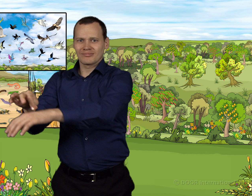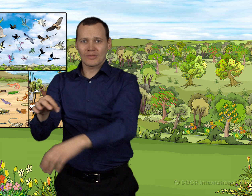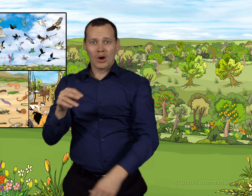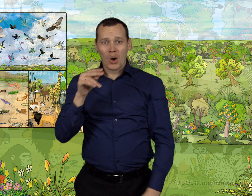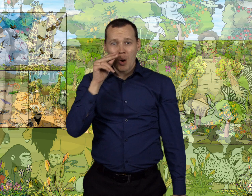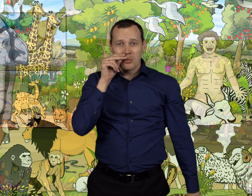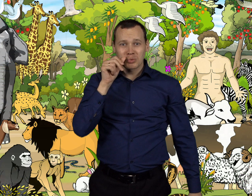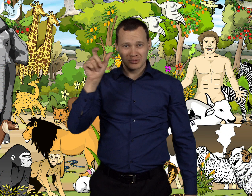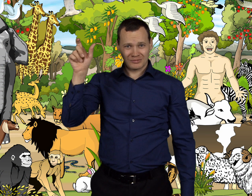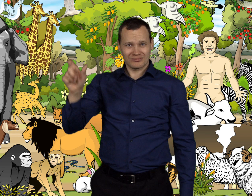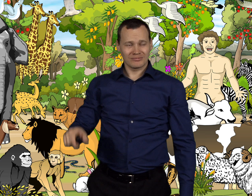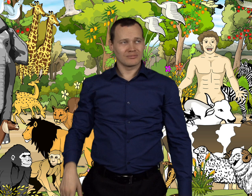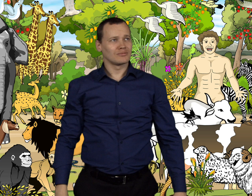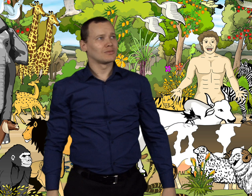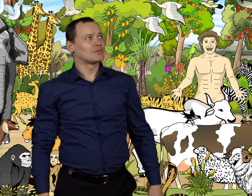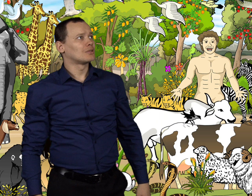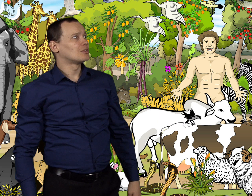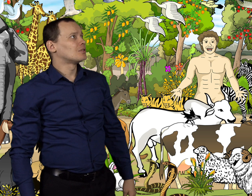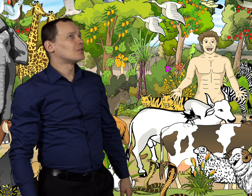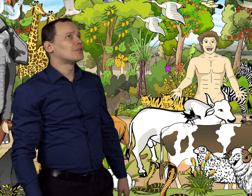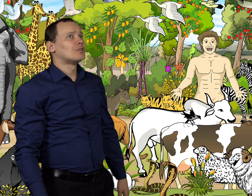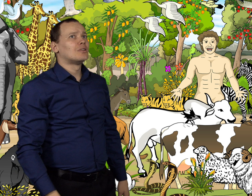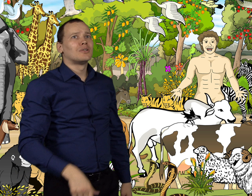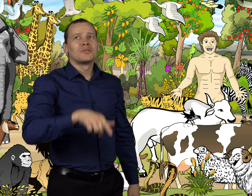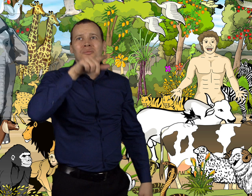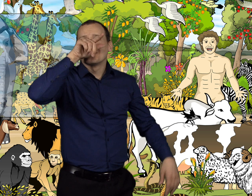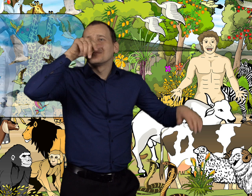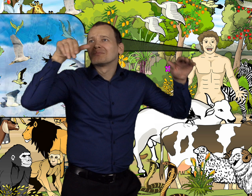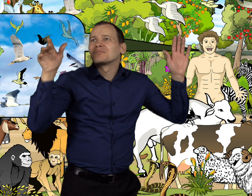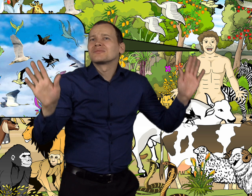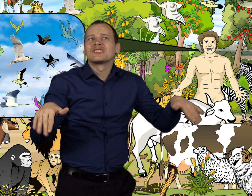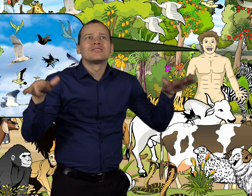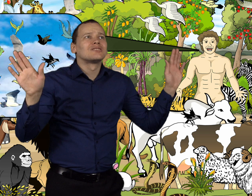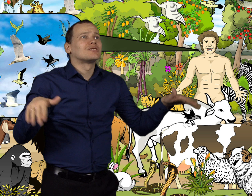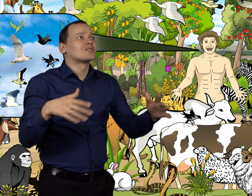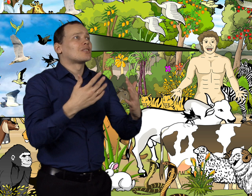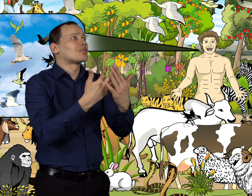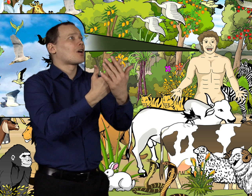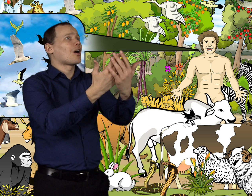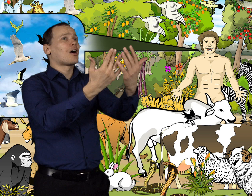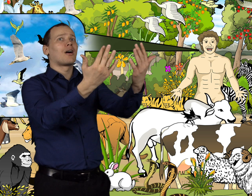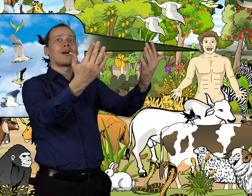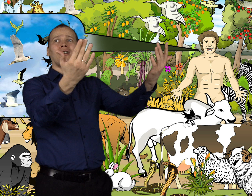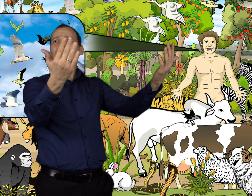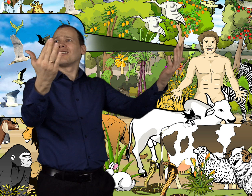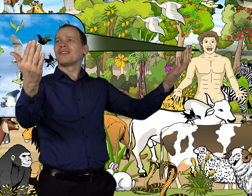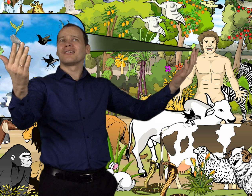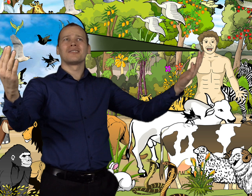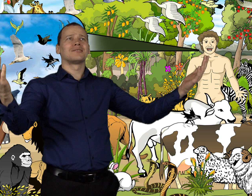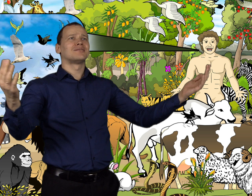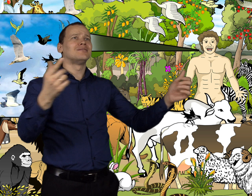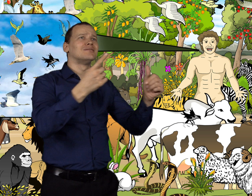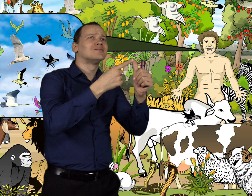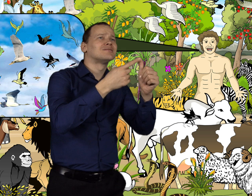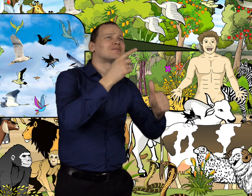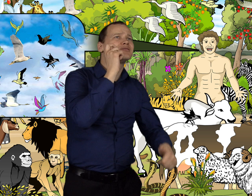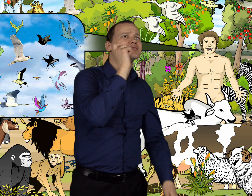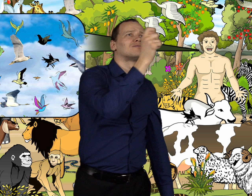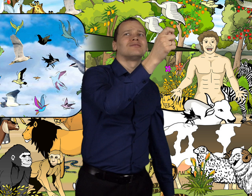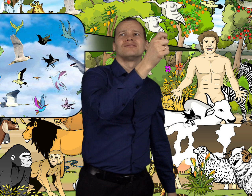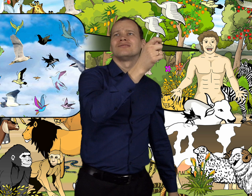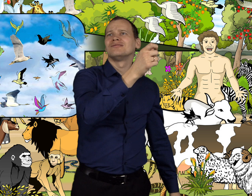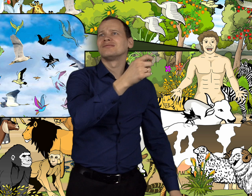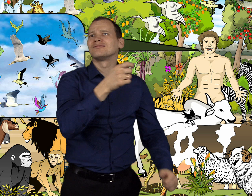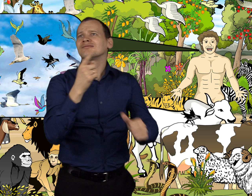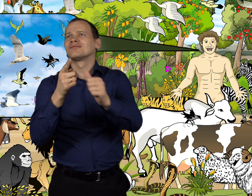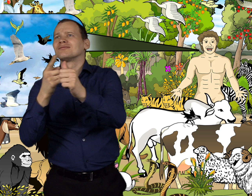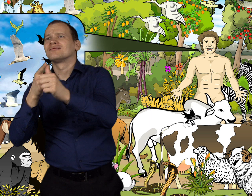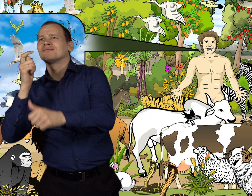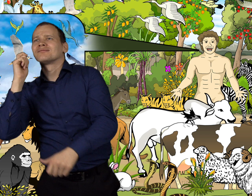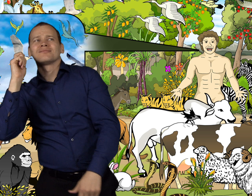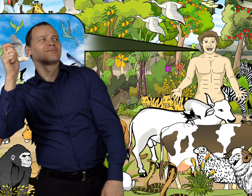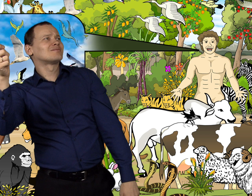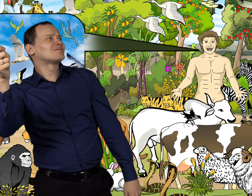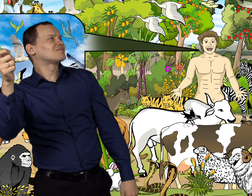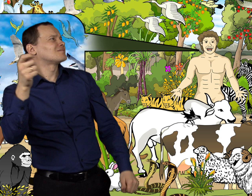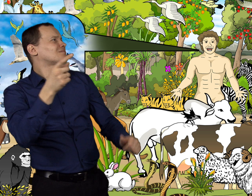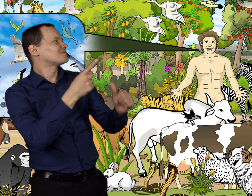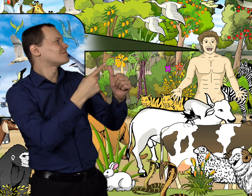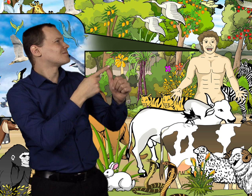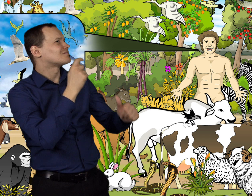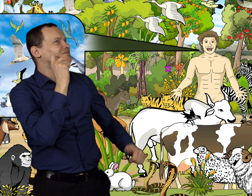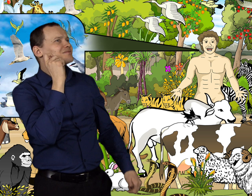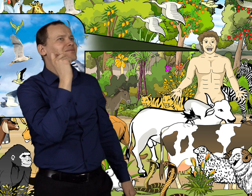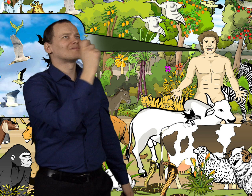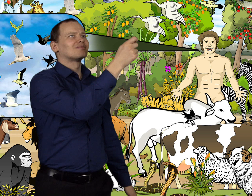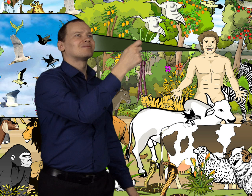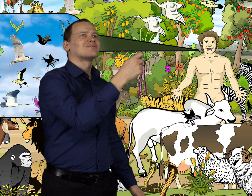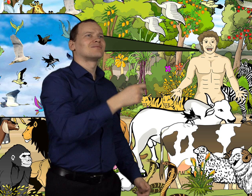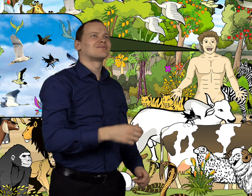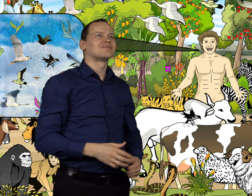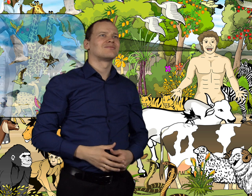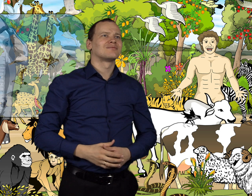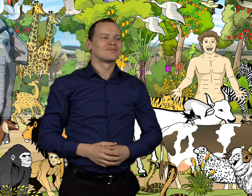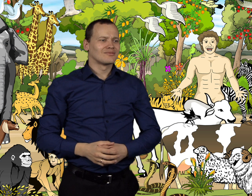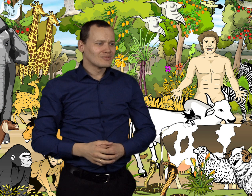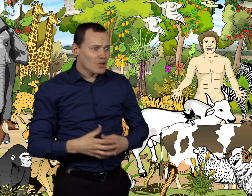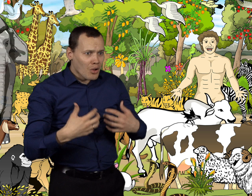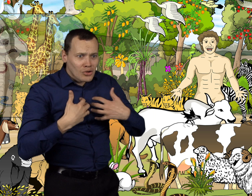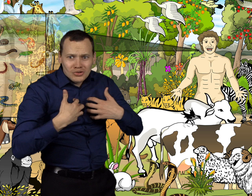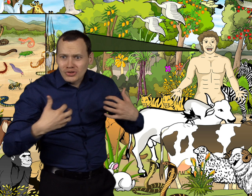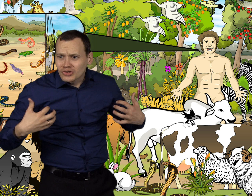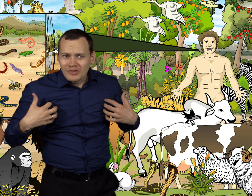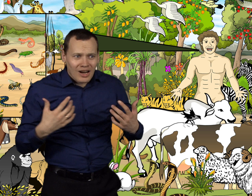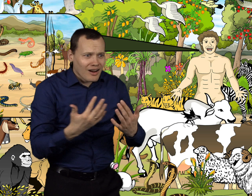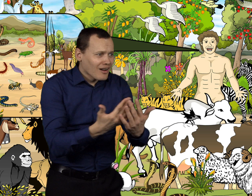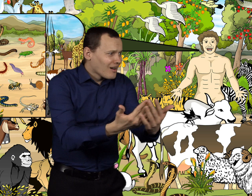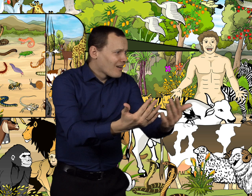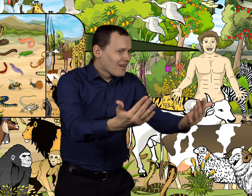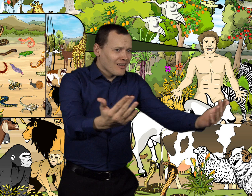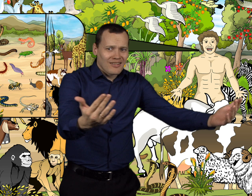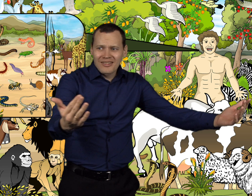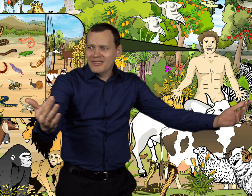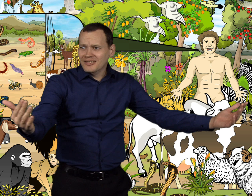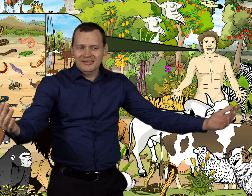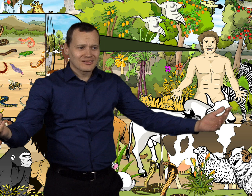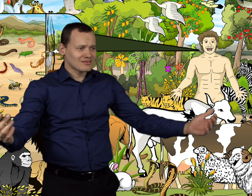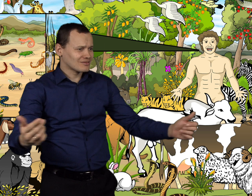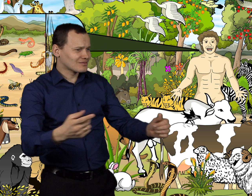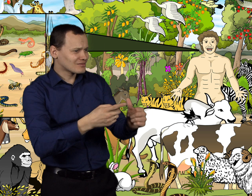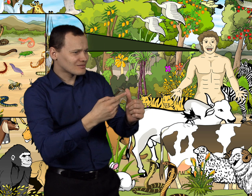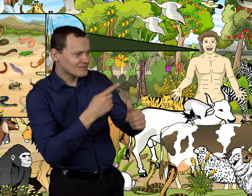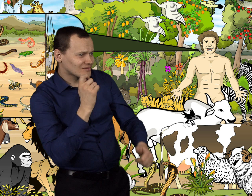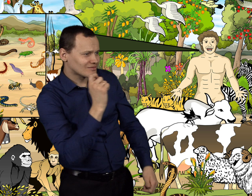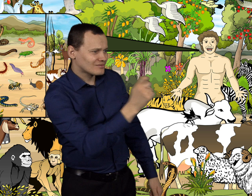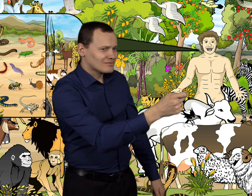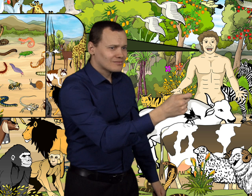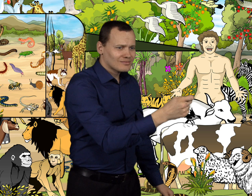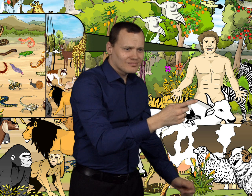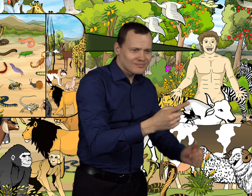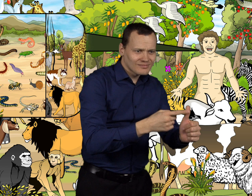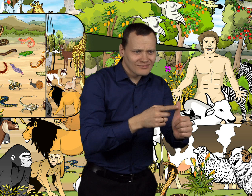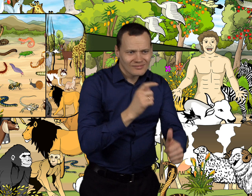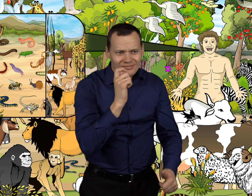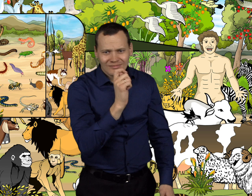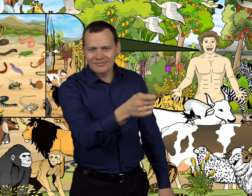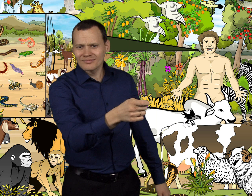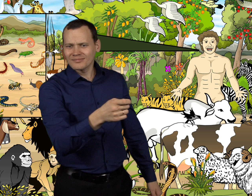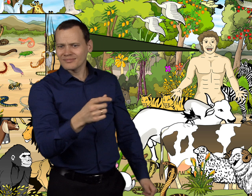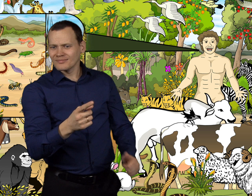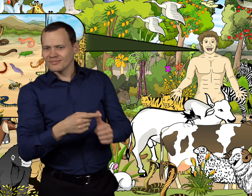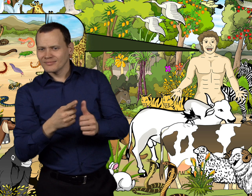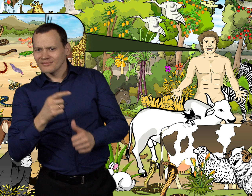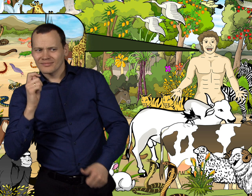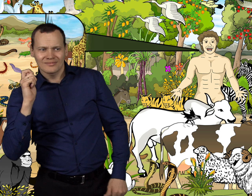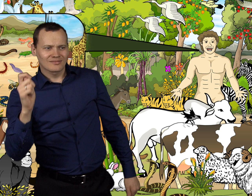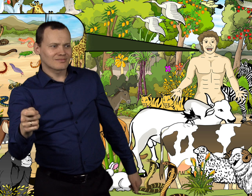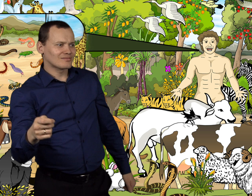And whatever the man called each living creature, that was its name.